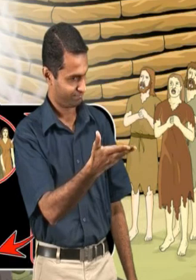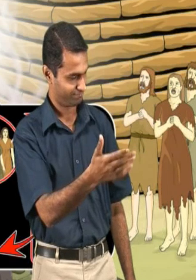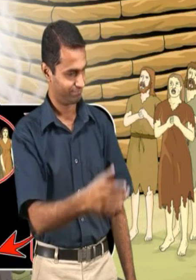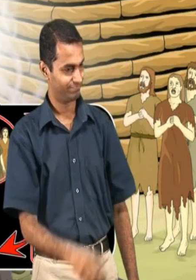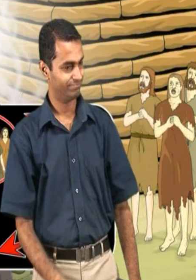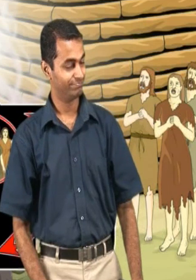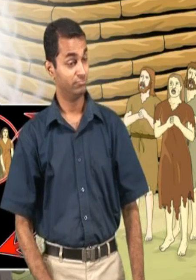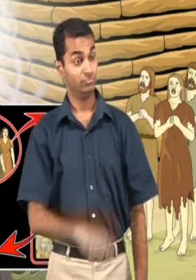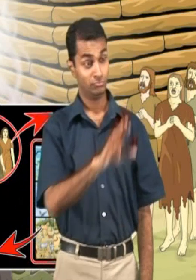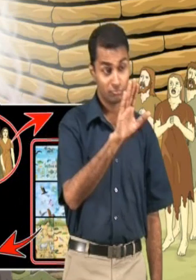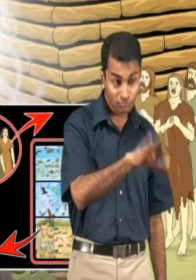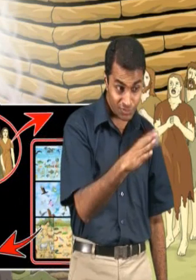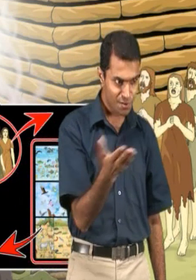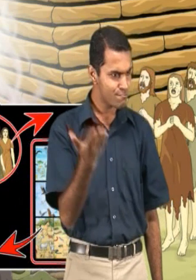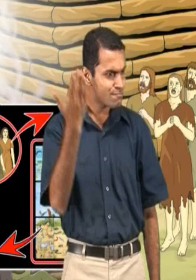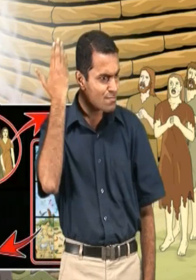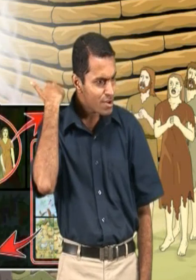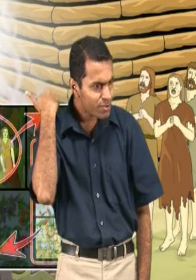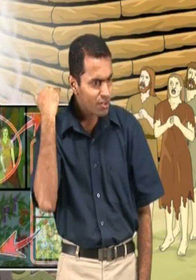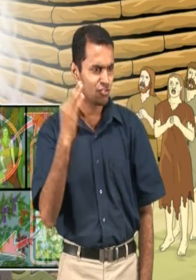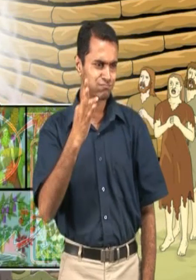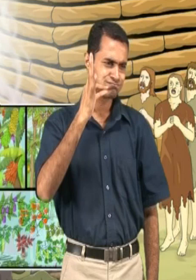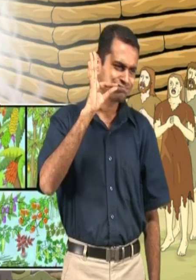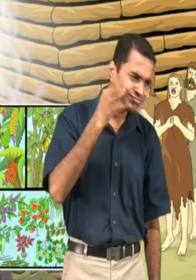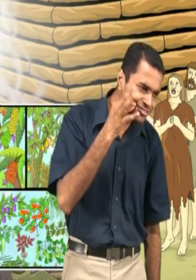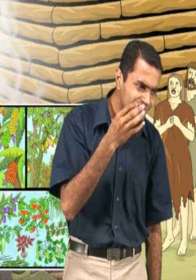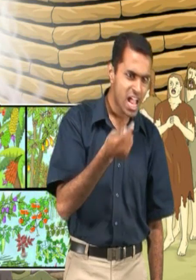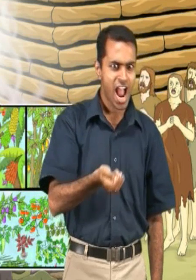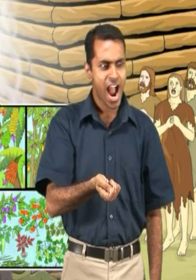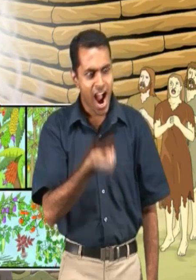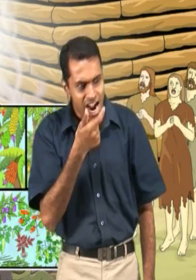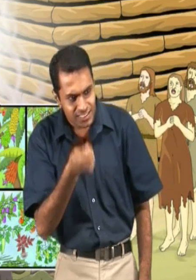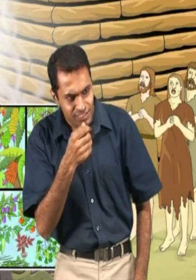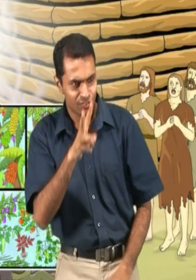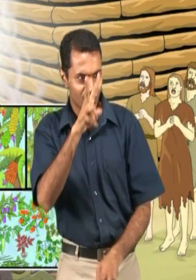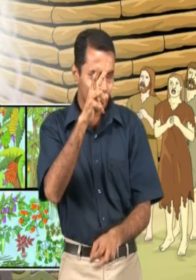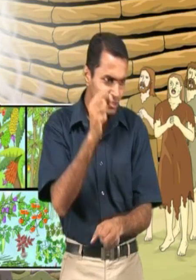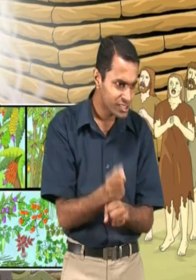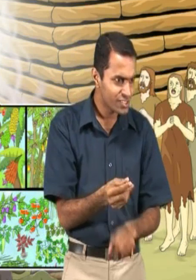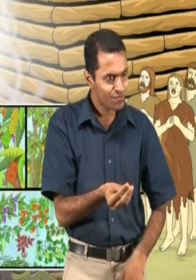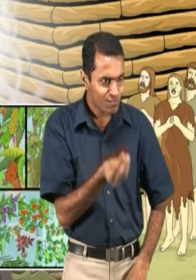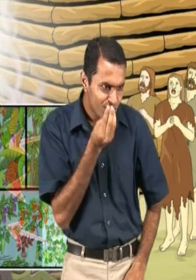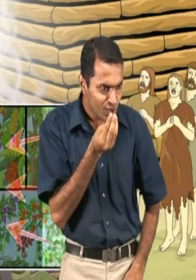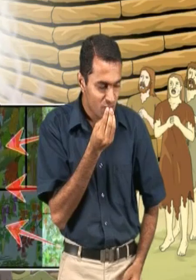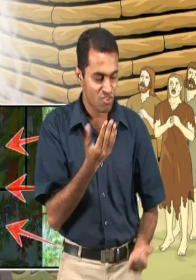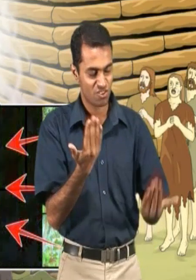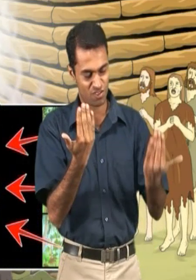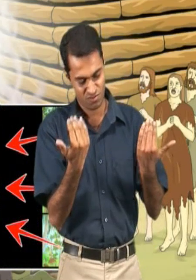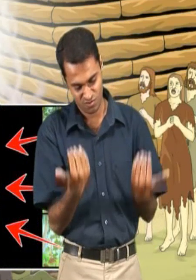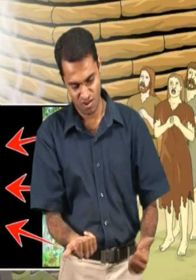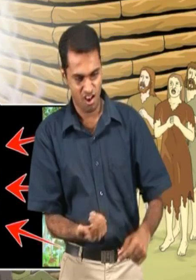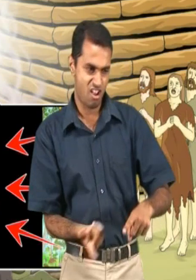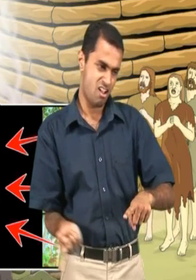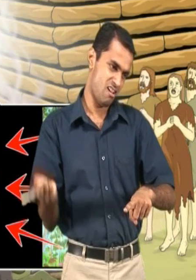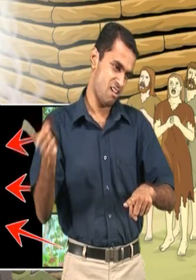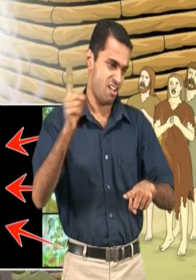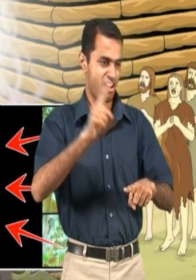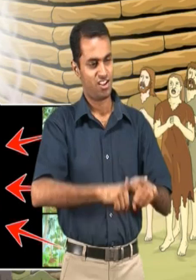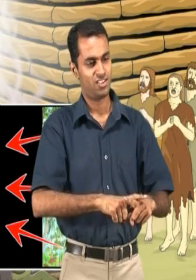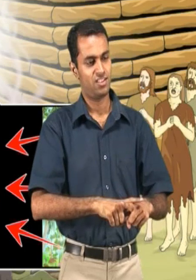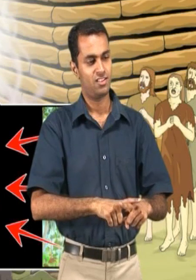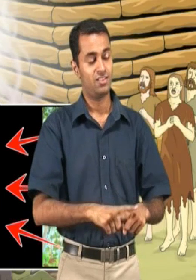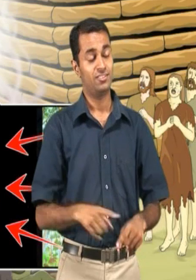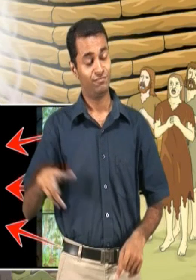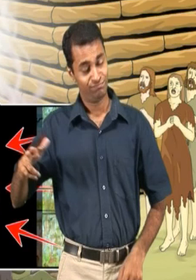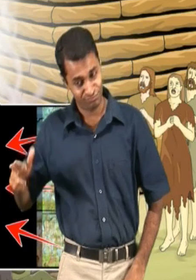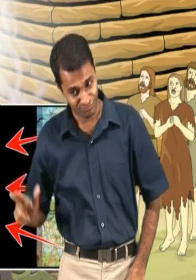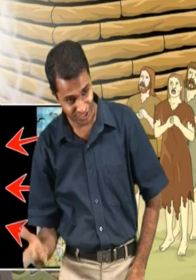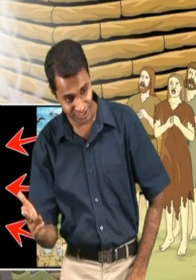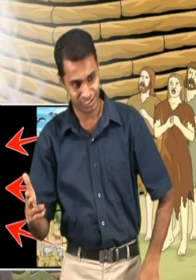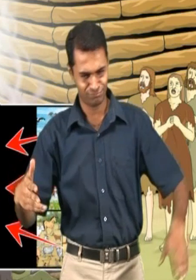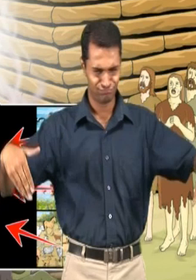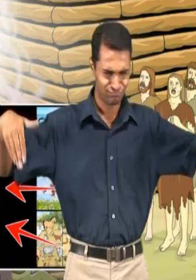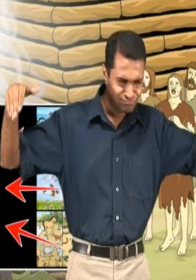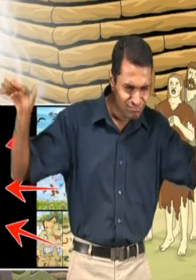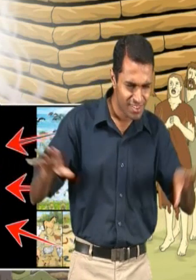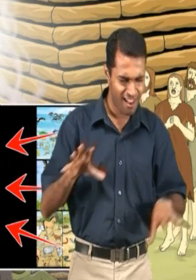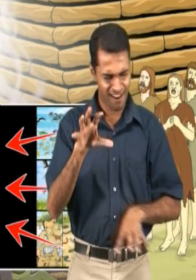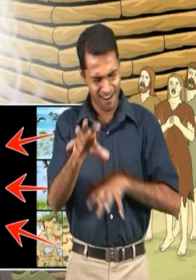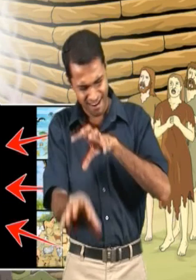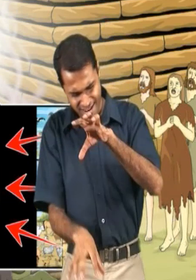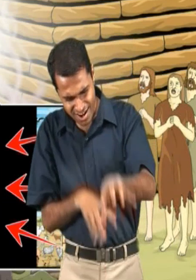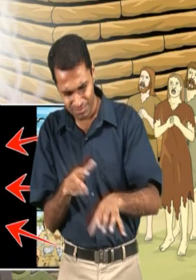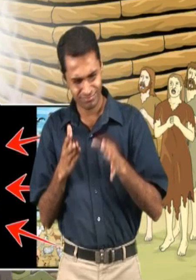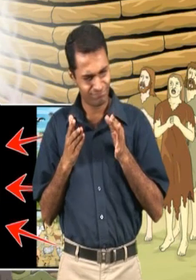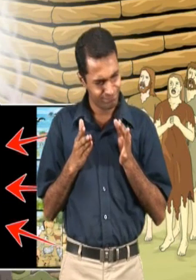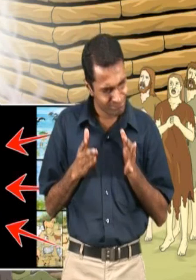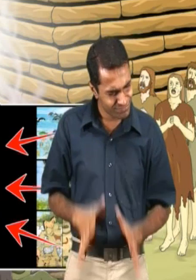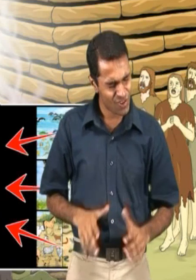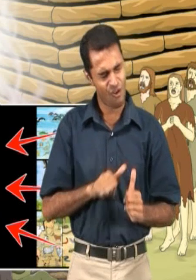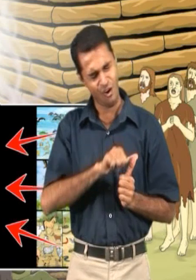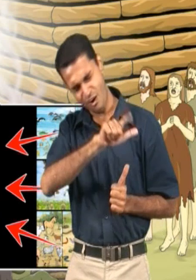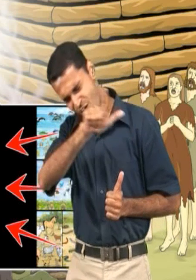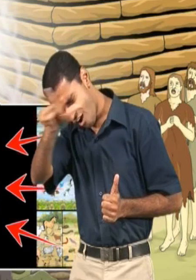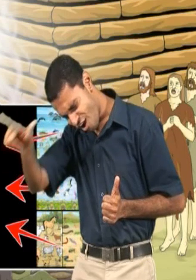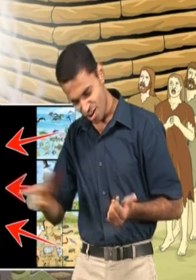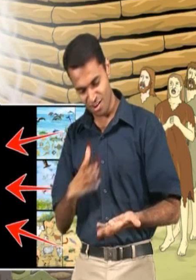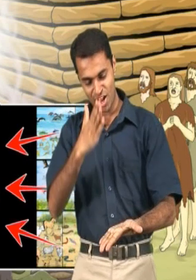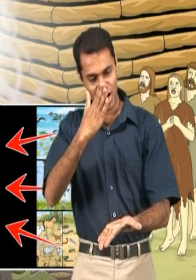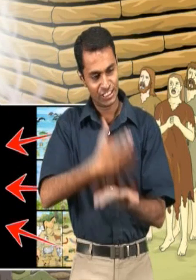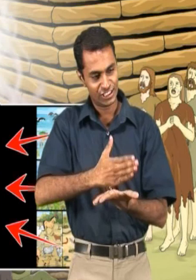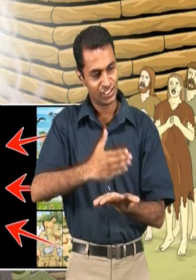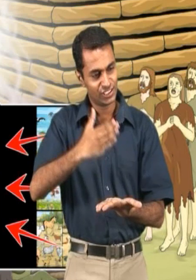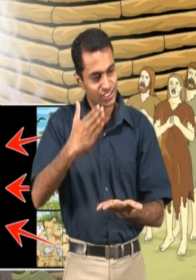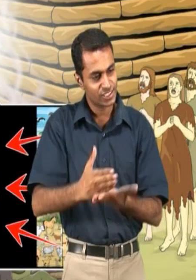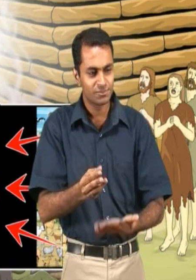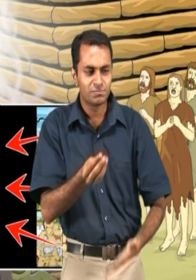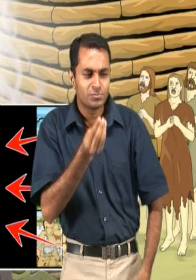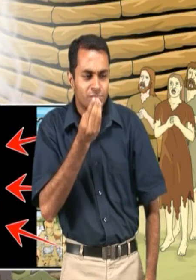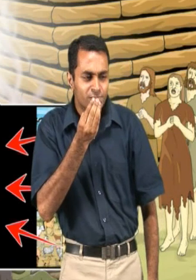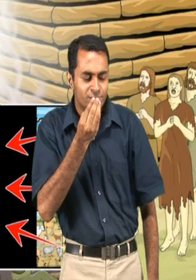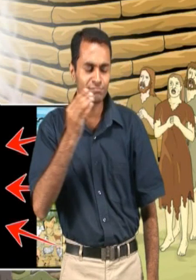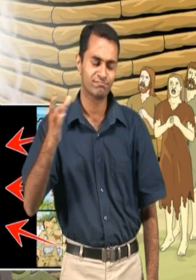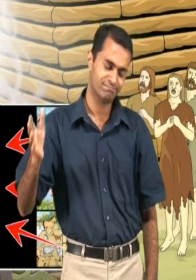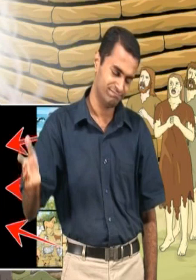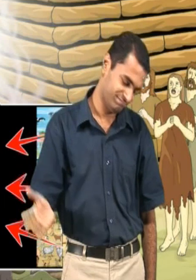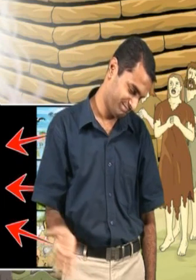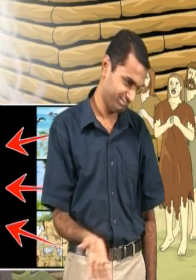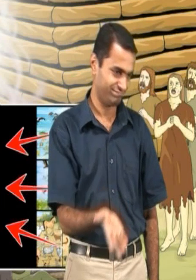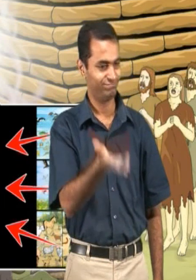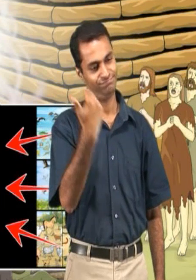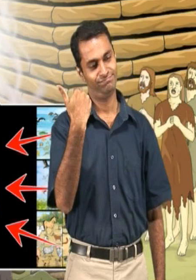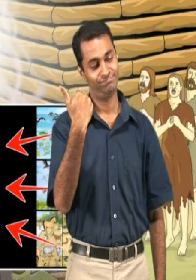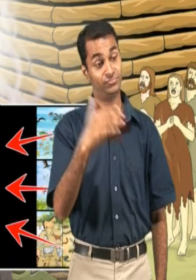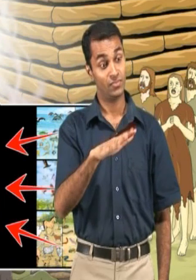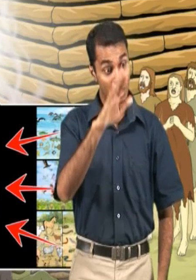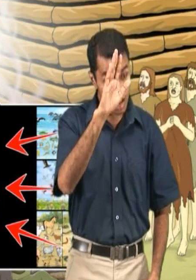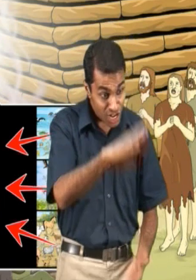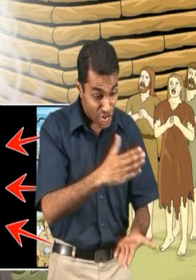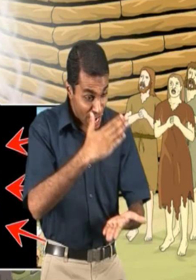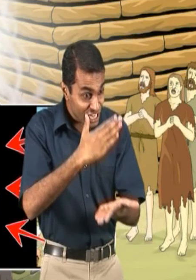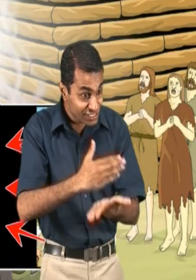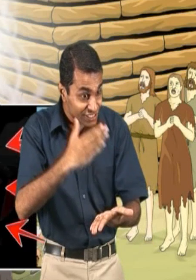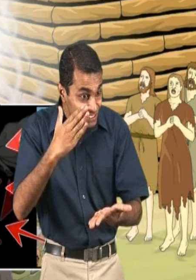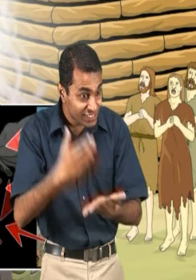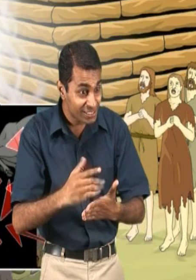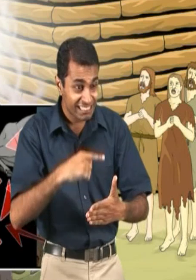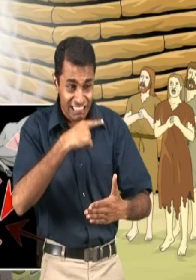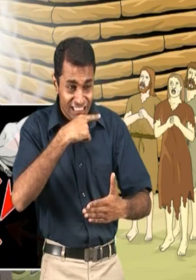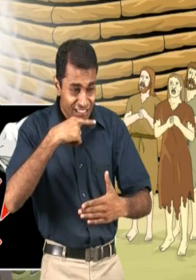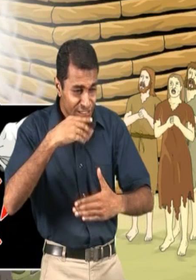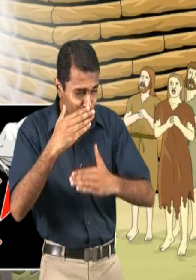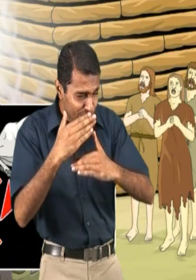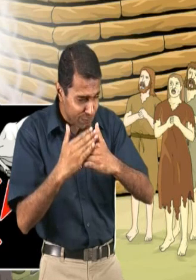just as I gave you the green plants, I now give you all things.